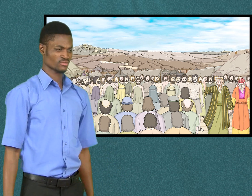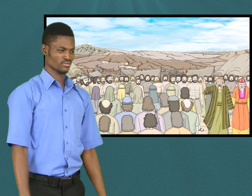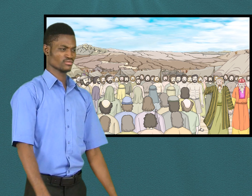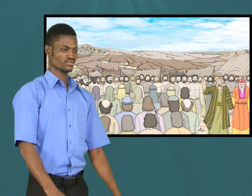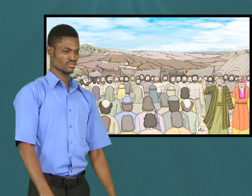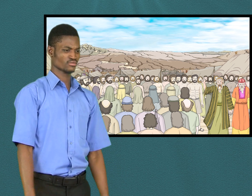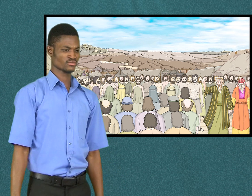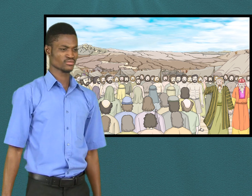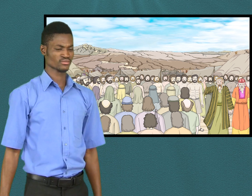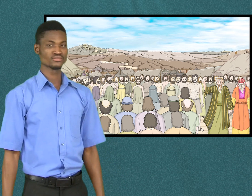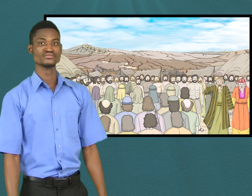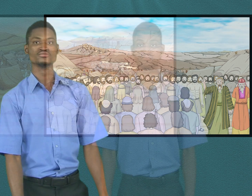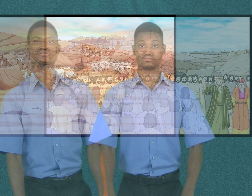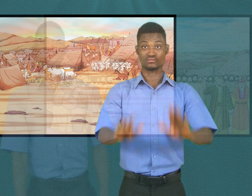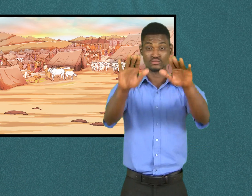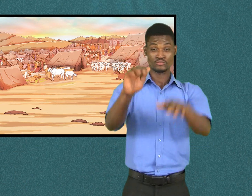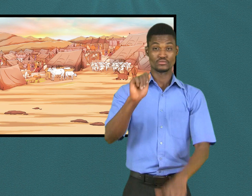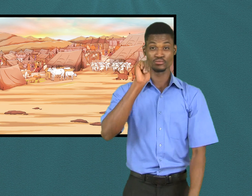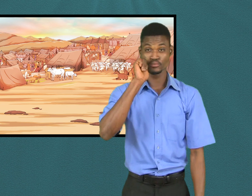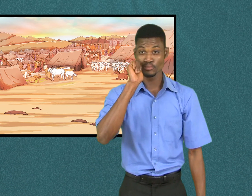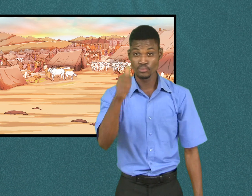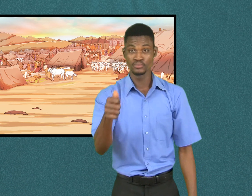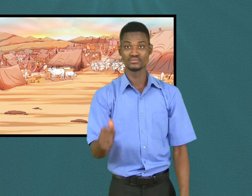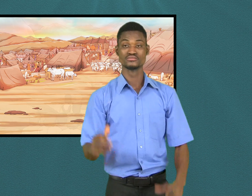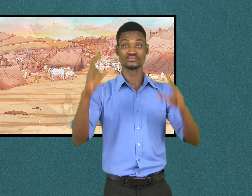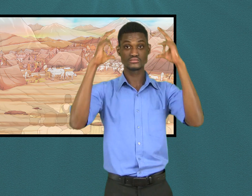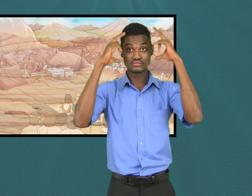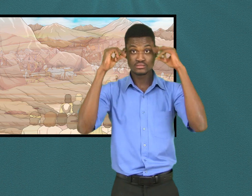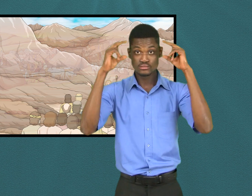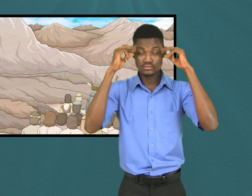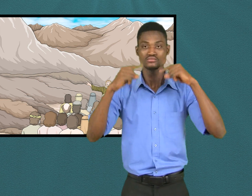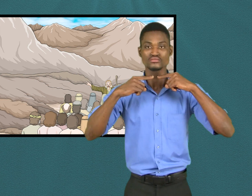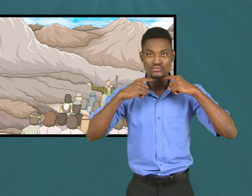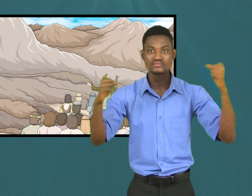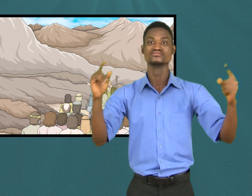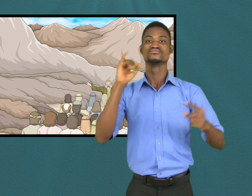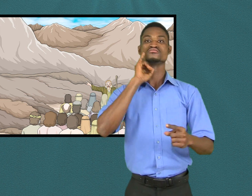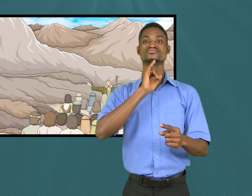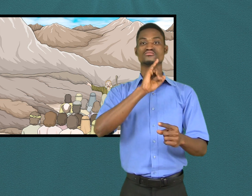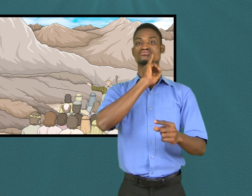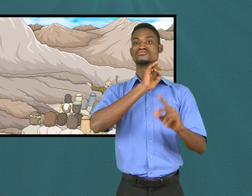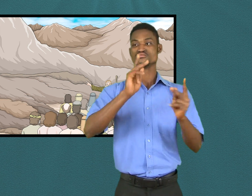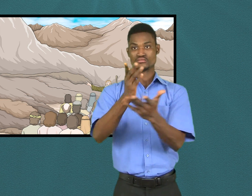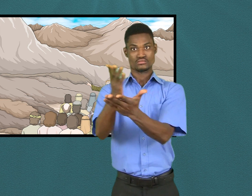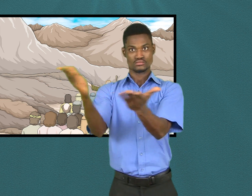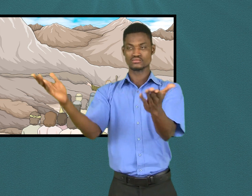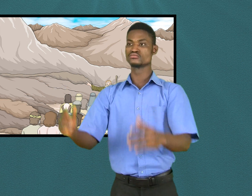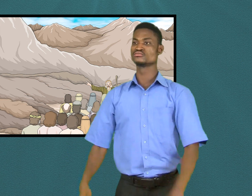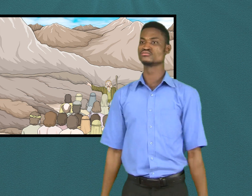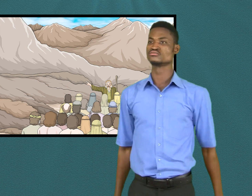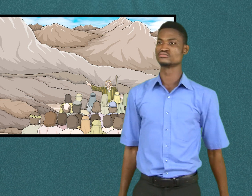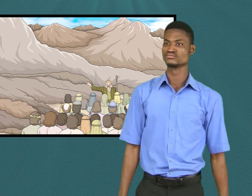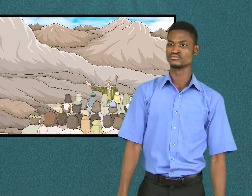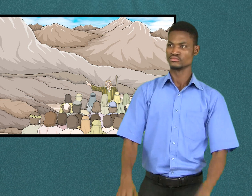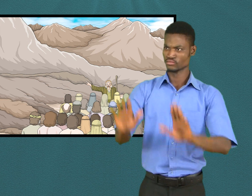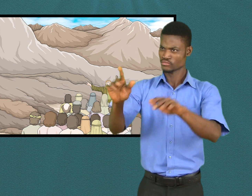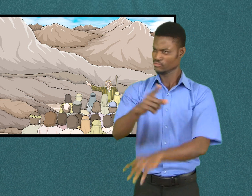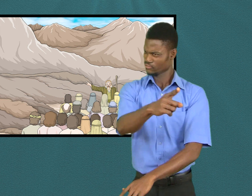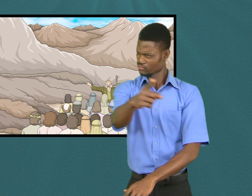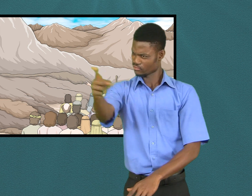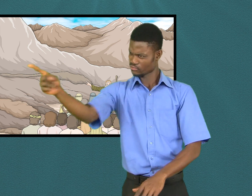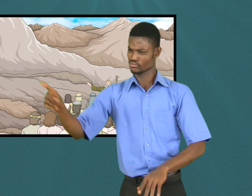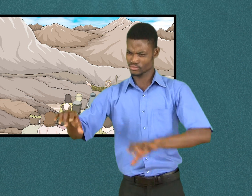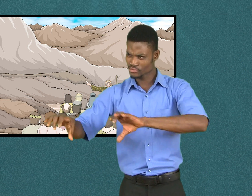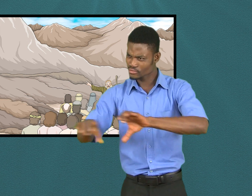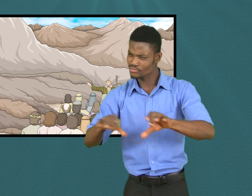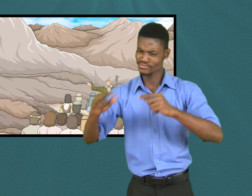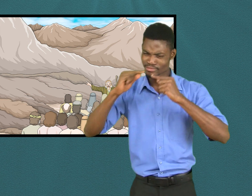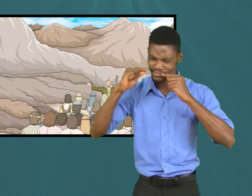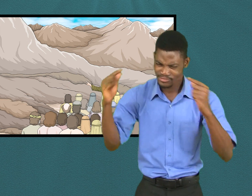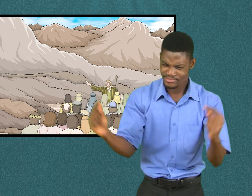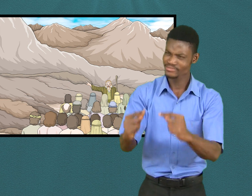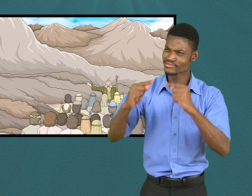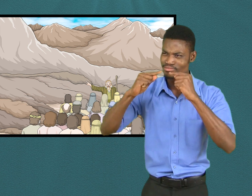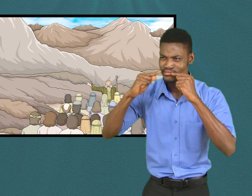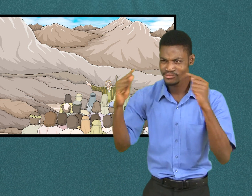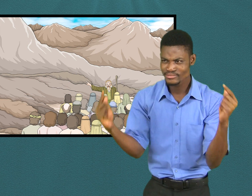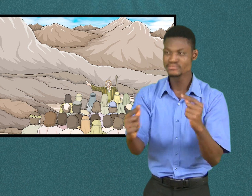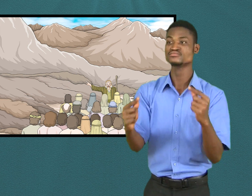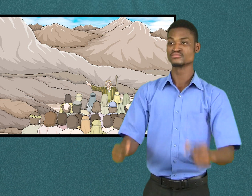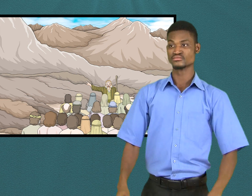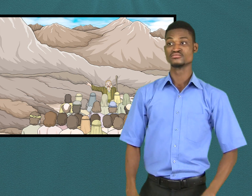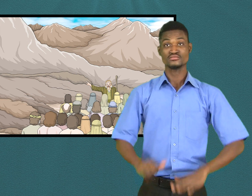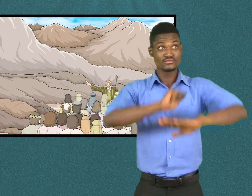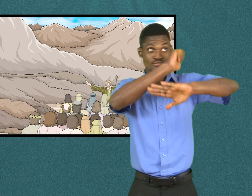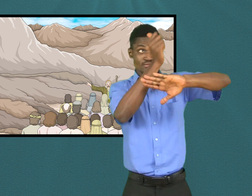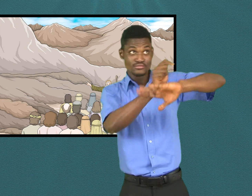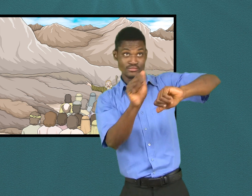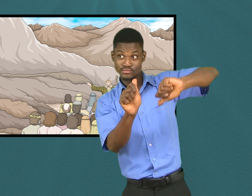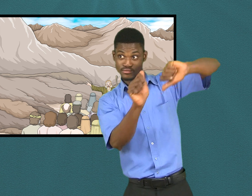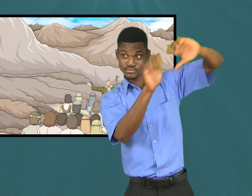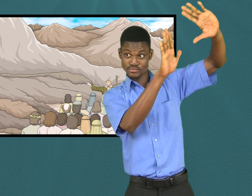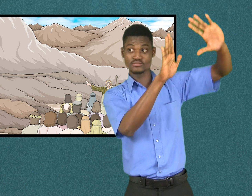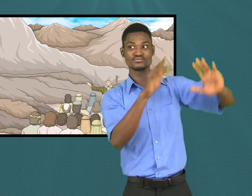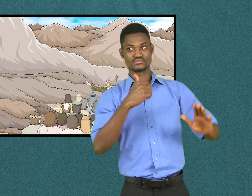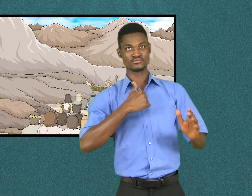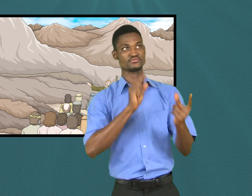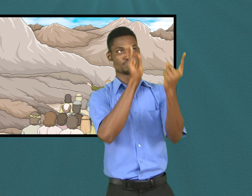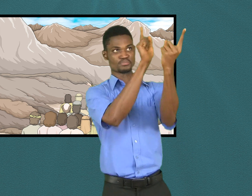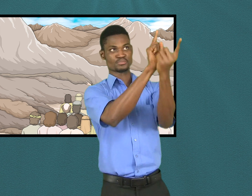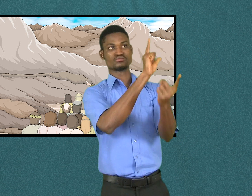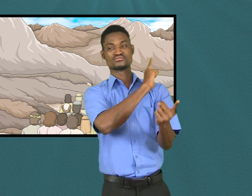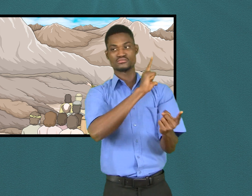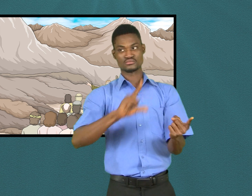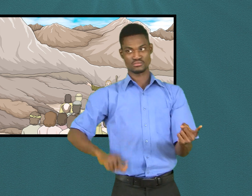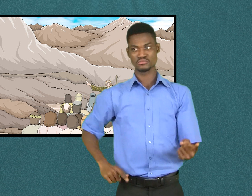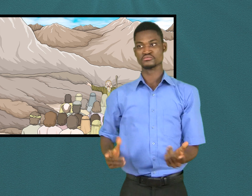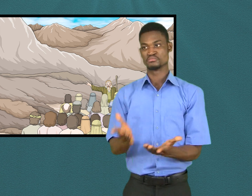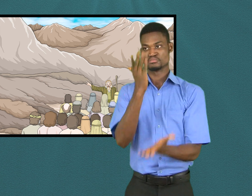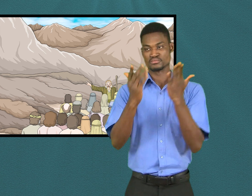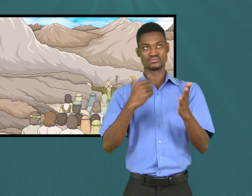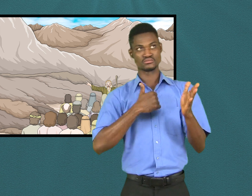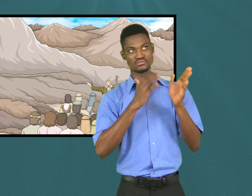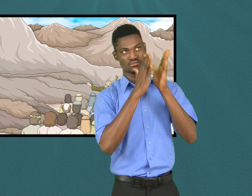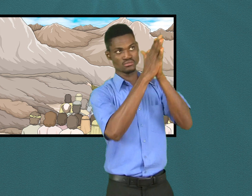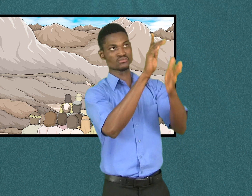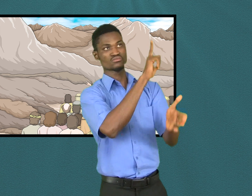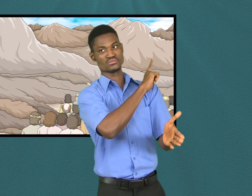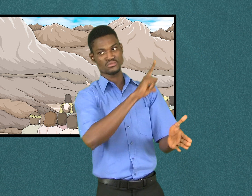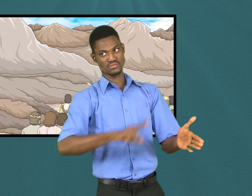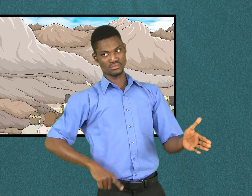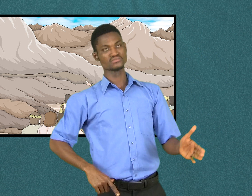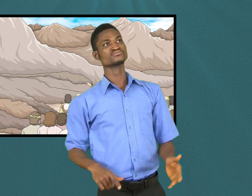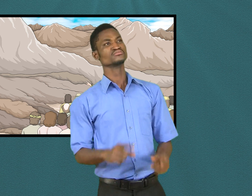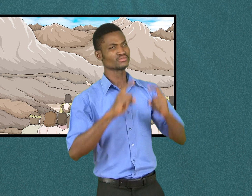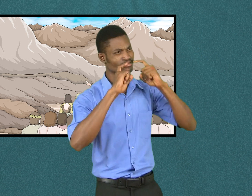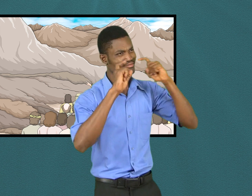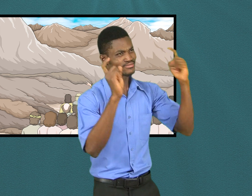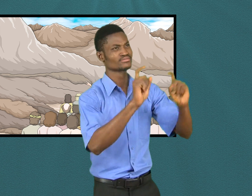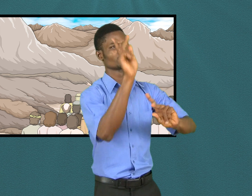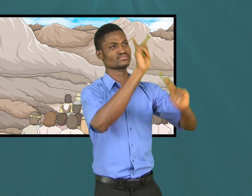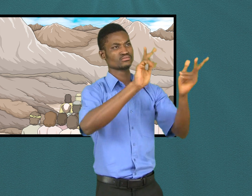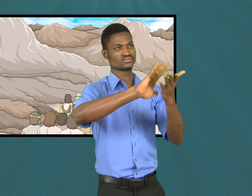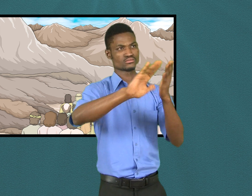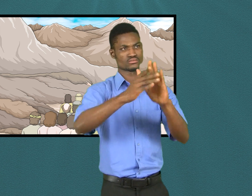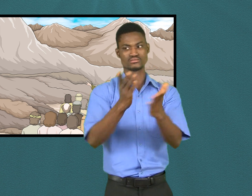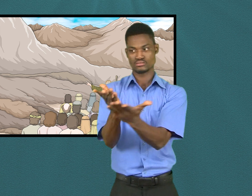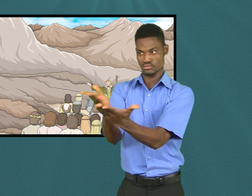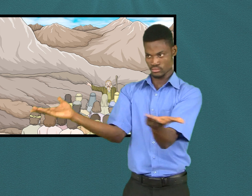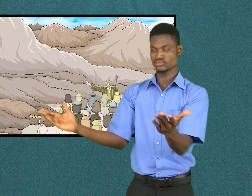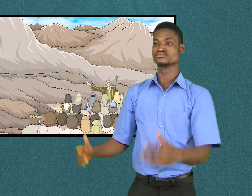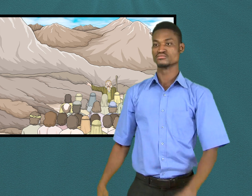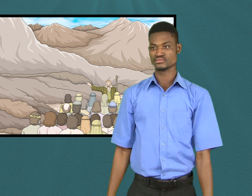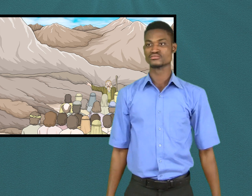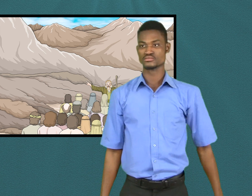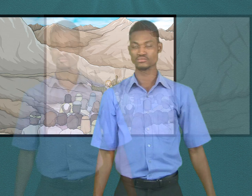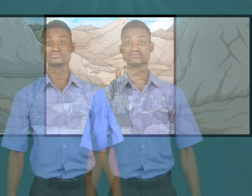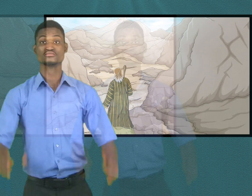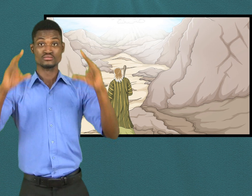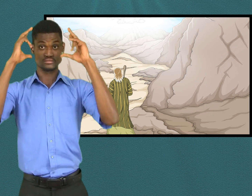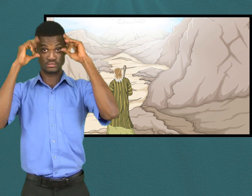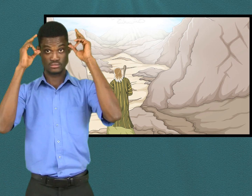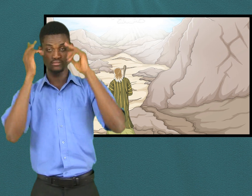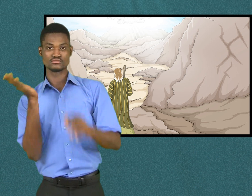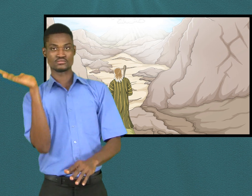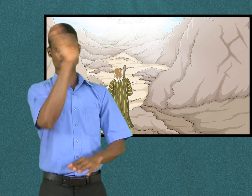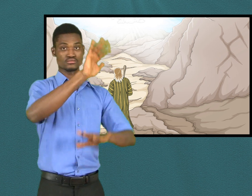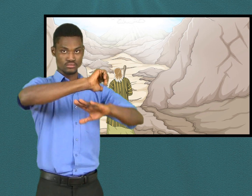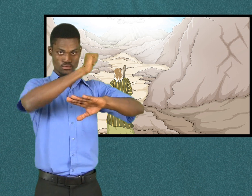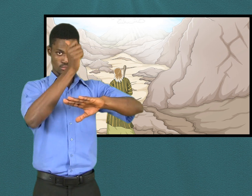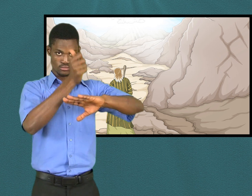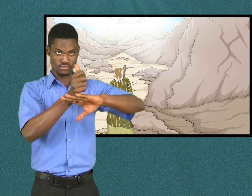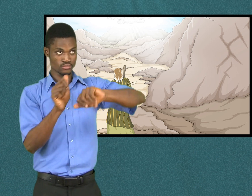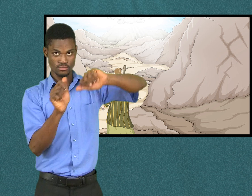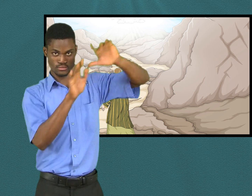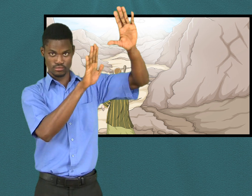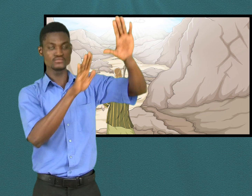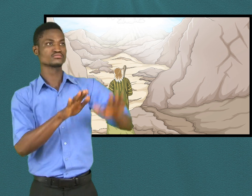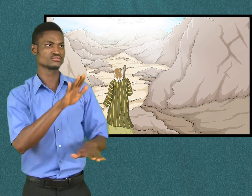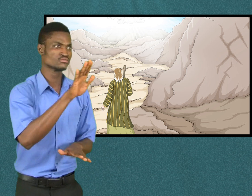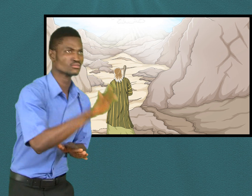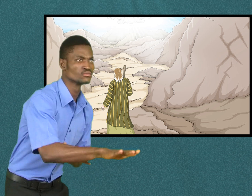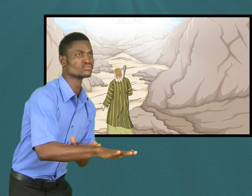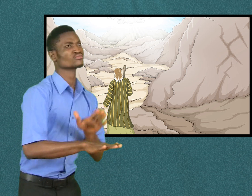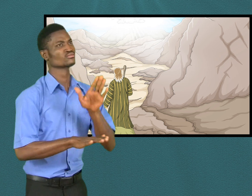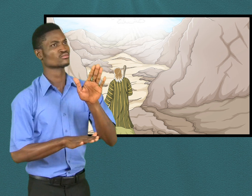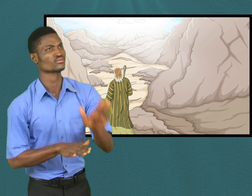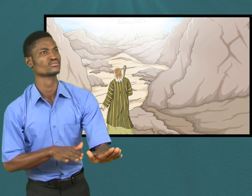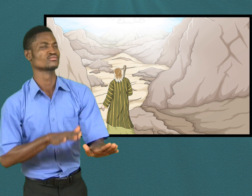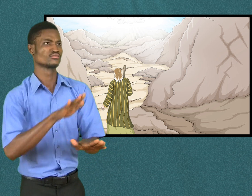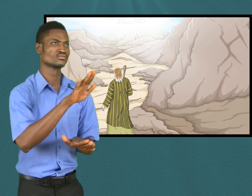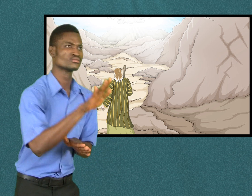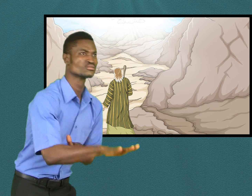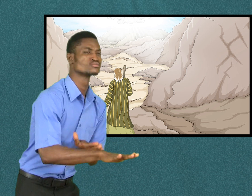The next day Moses said to the people, “You have committed a great sin. Now I will go up to the LORD; perhaps I can make atonement for your sin.”